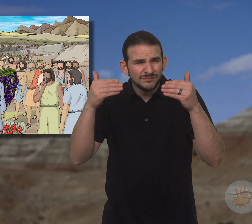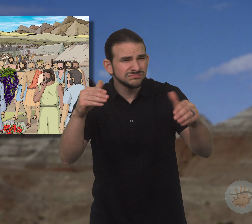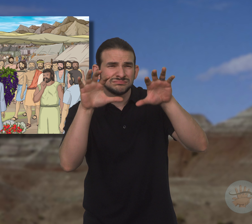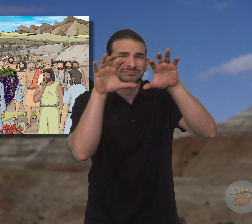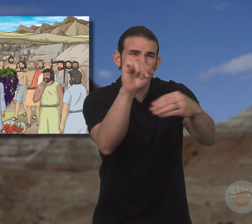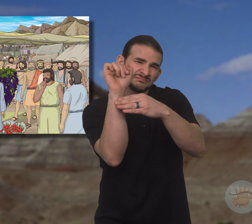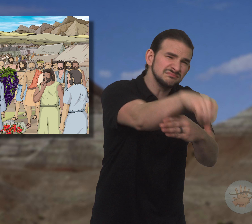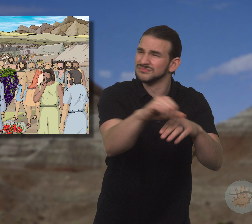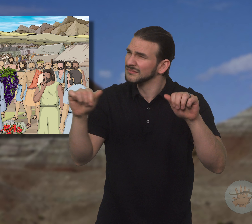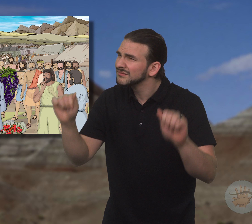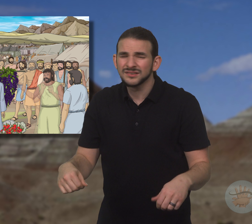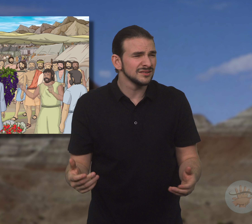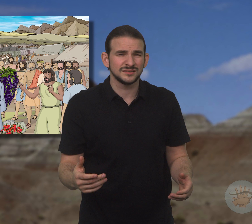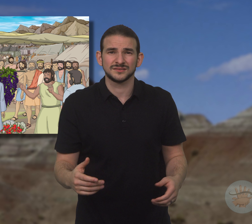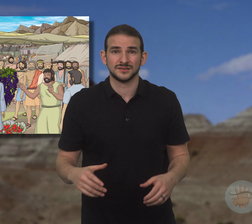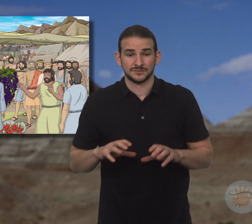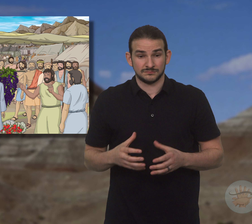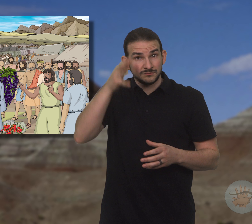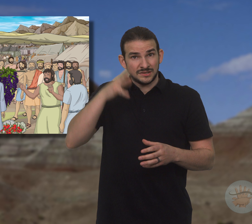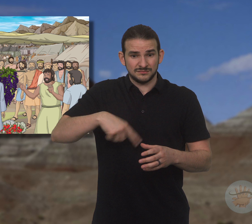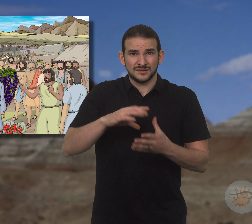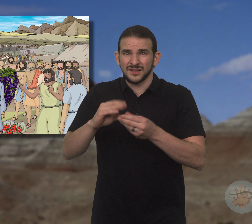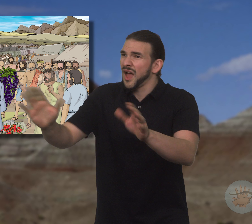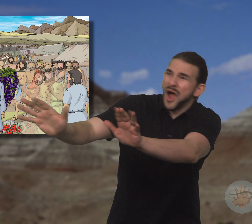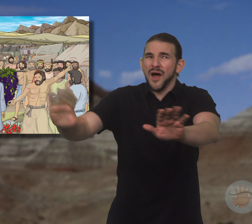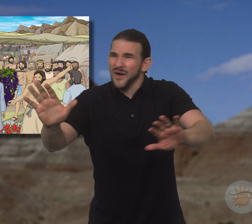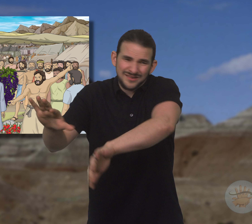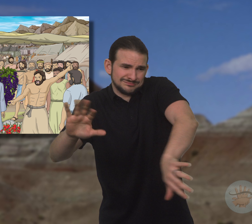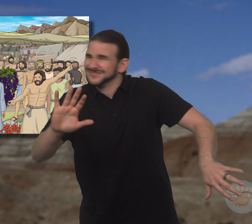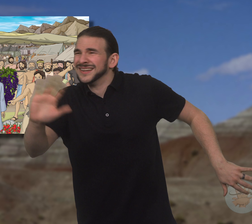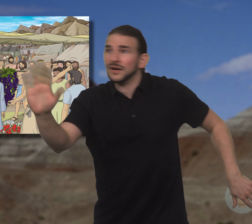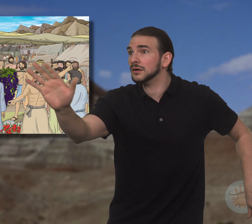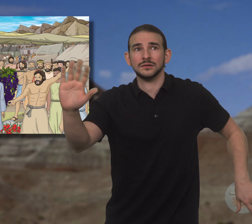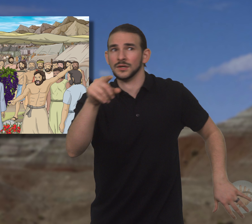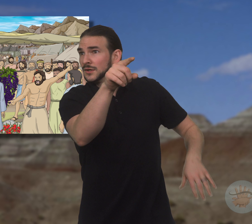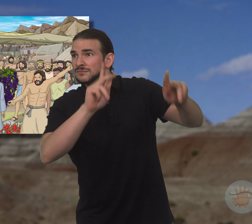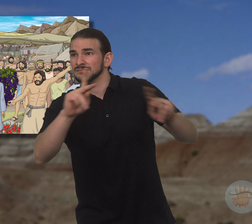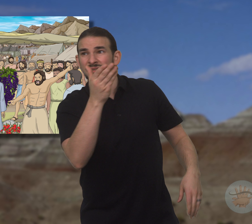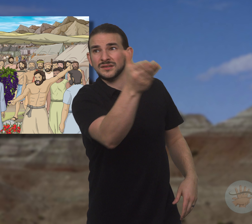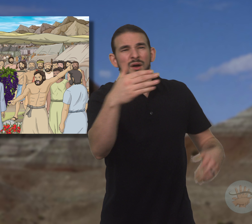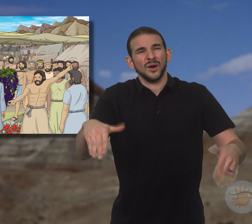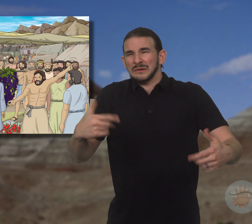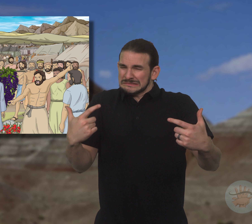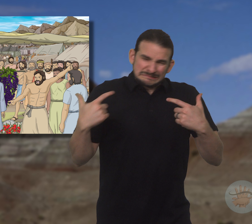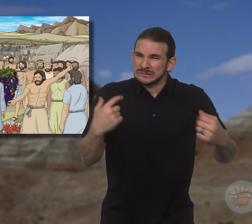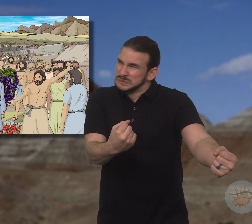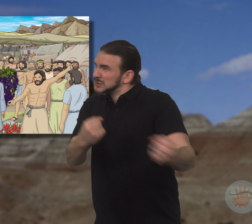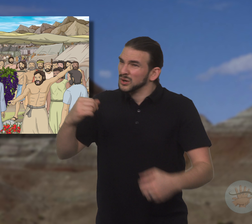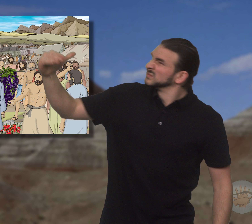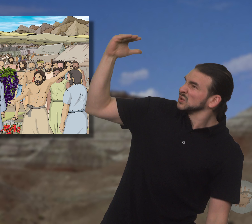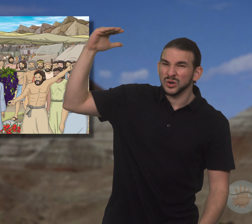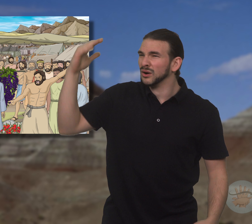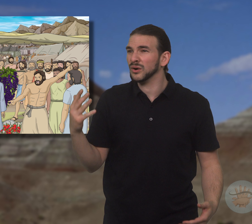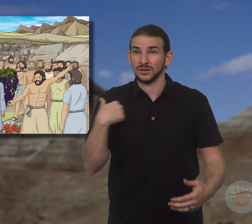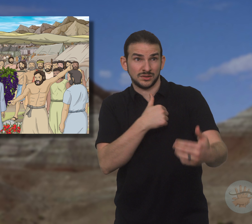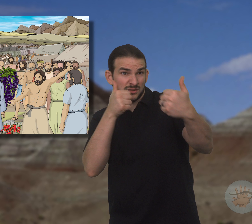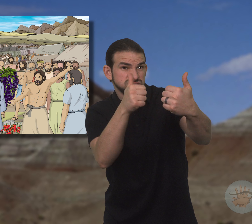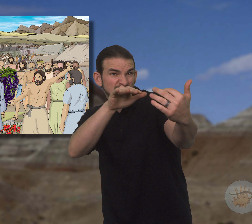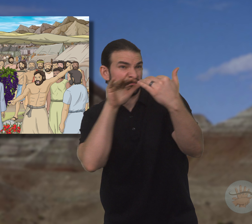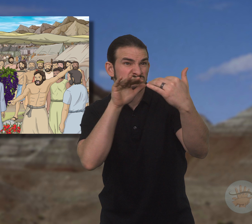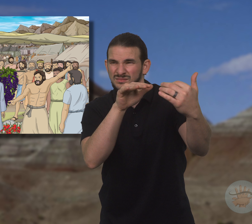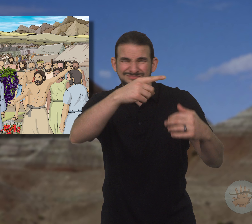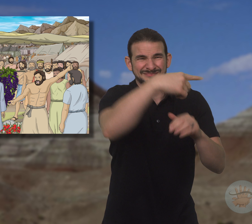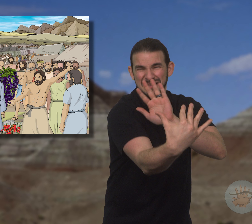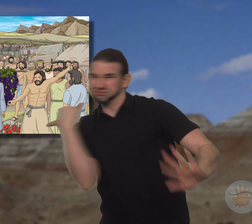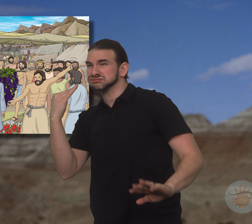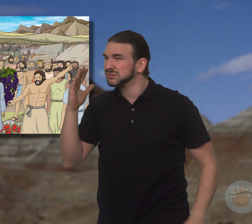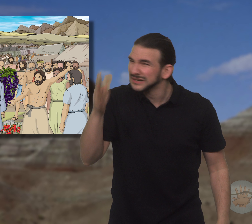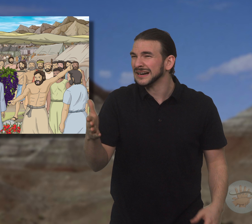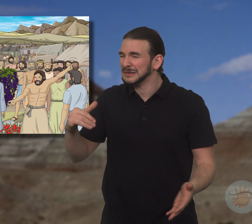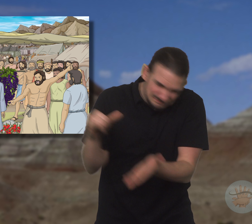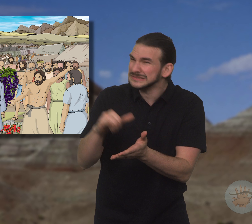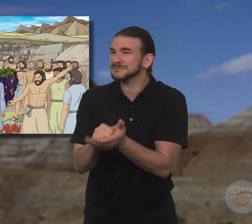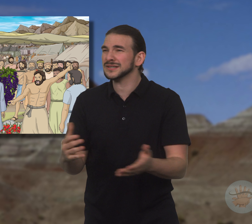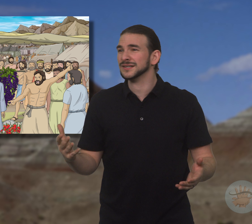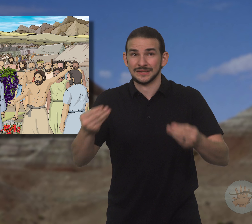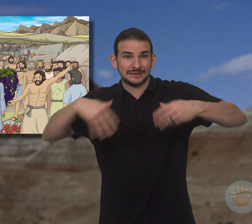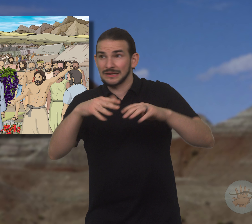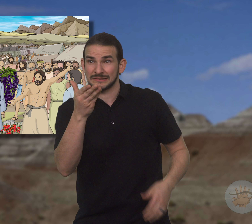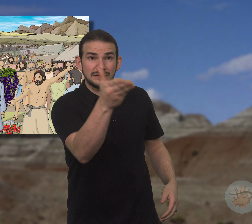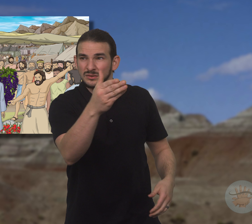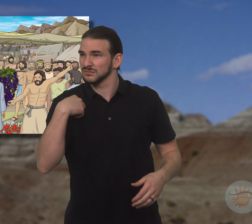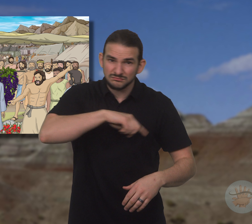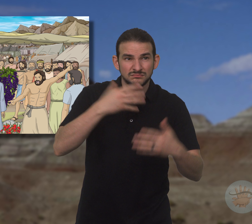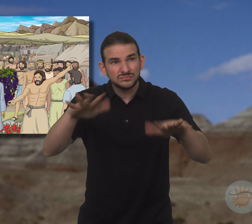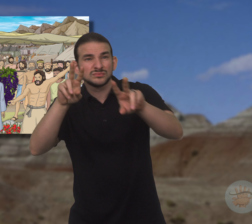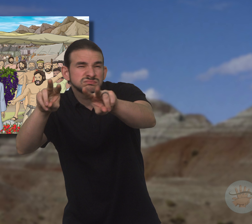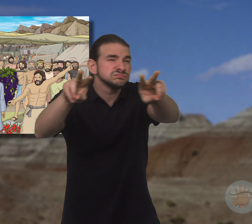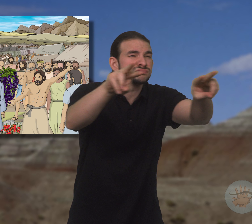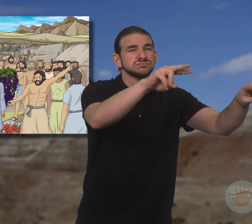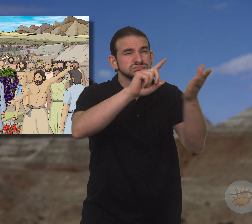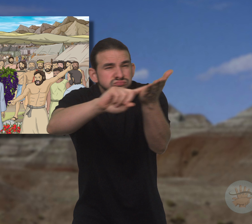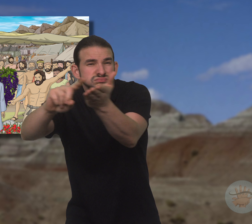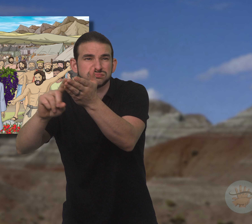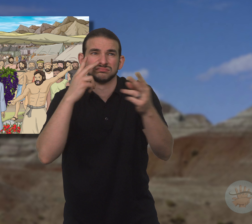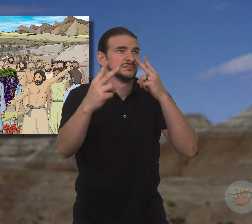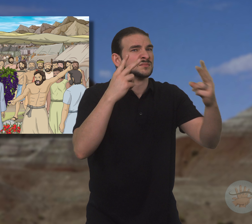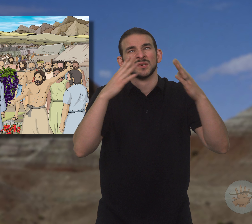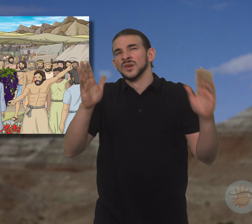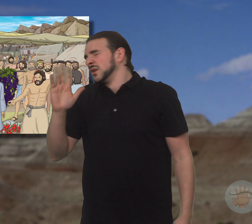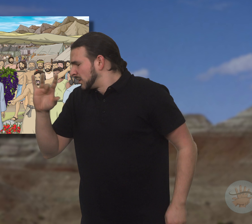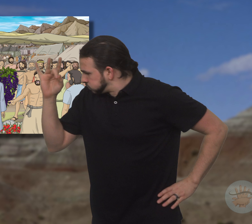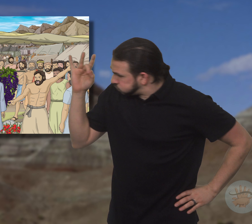But the men who had gone up with him replied, “We cannot go up against the people, for they are stronger than we are!”